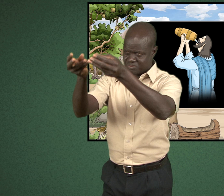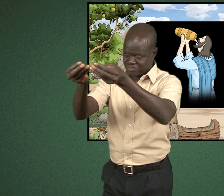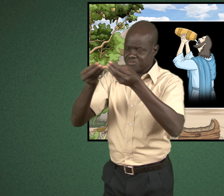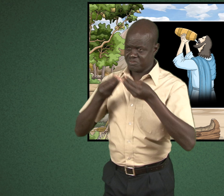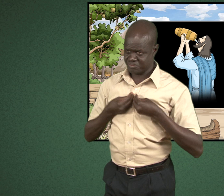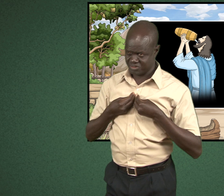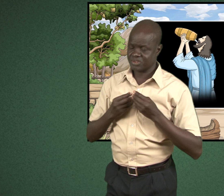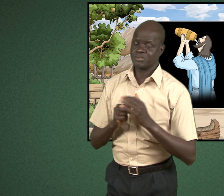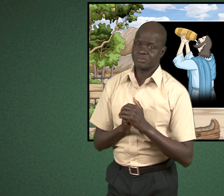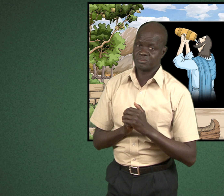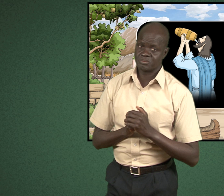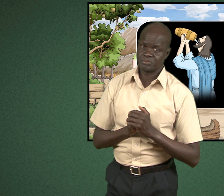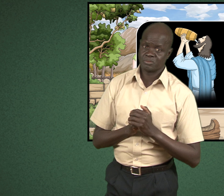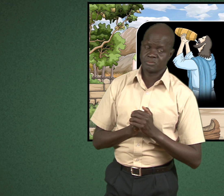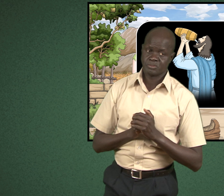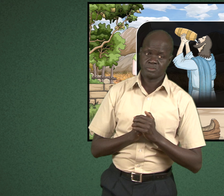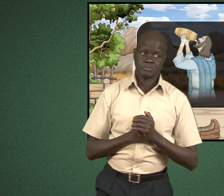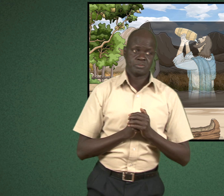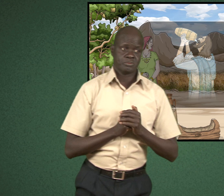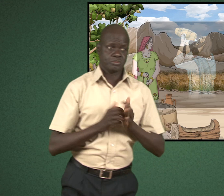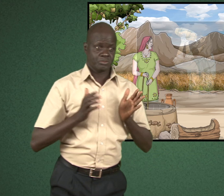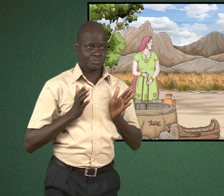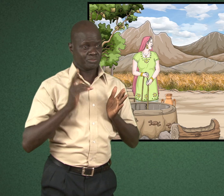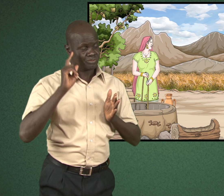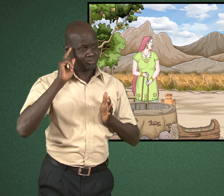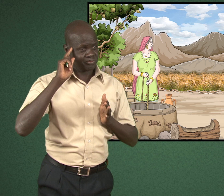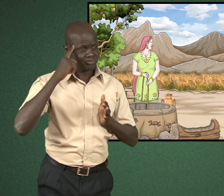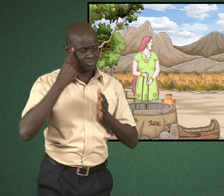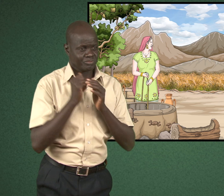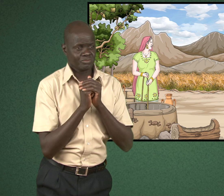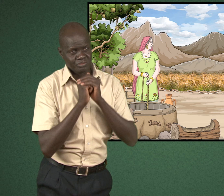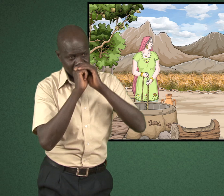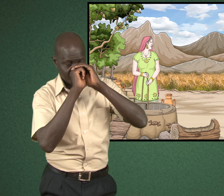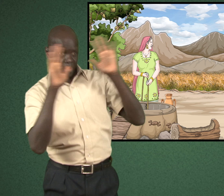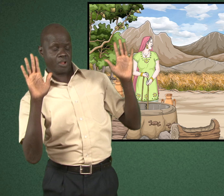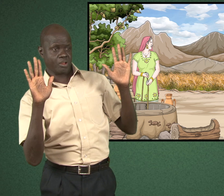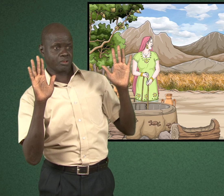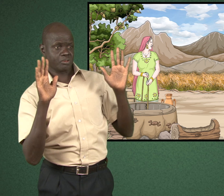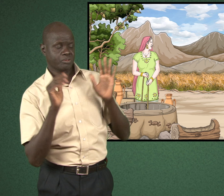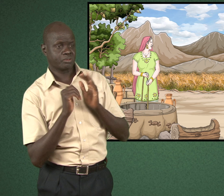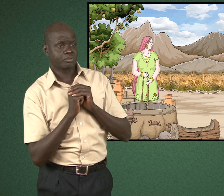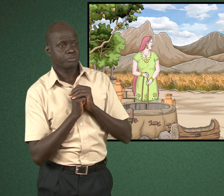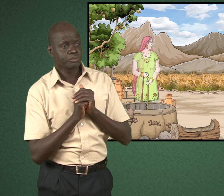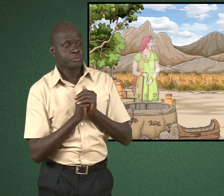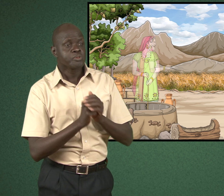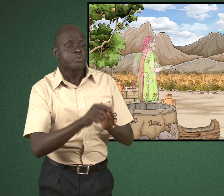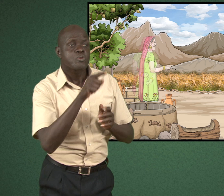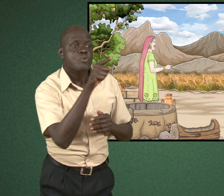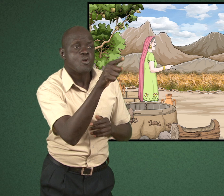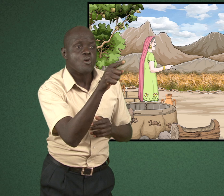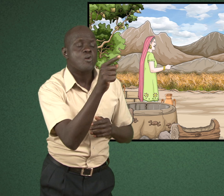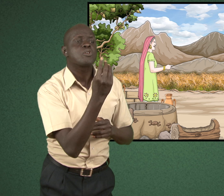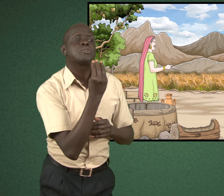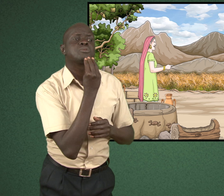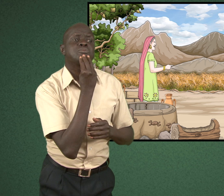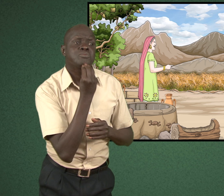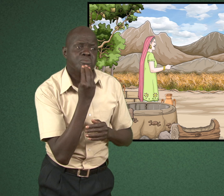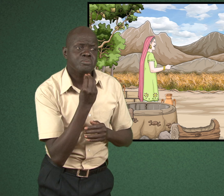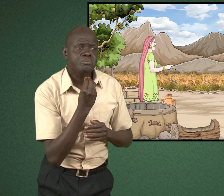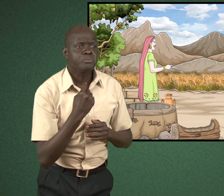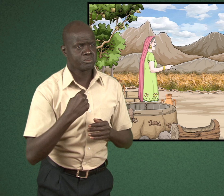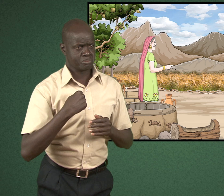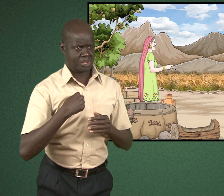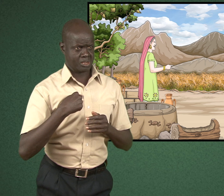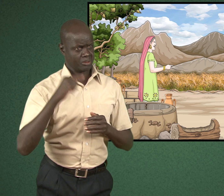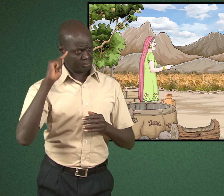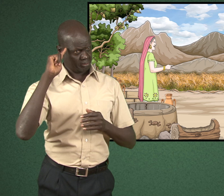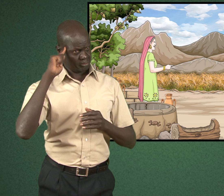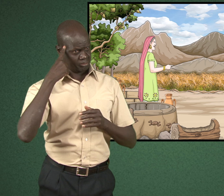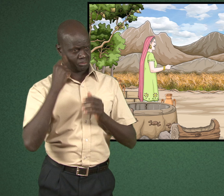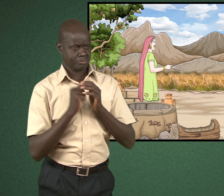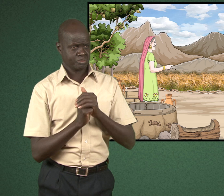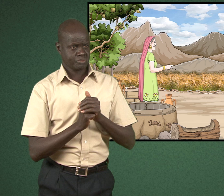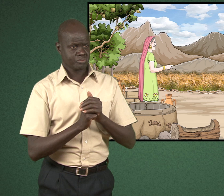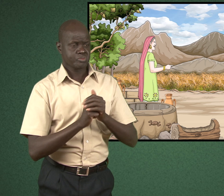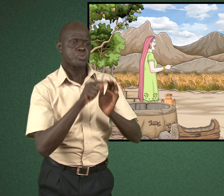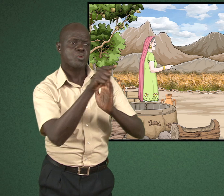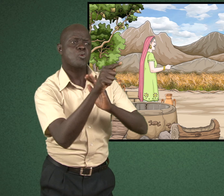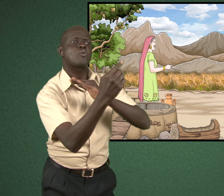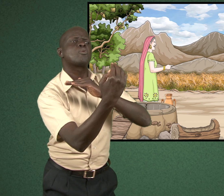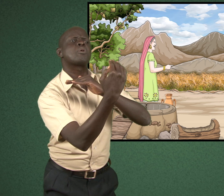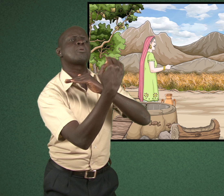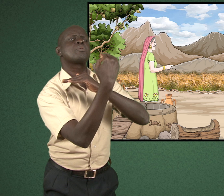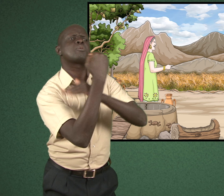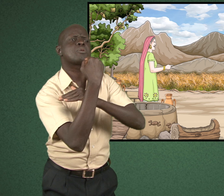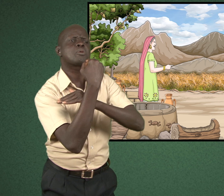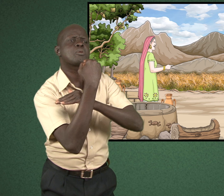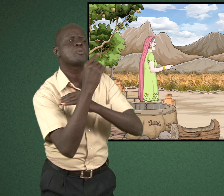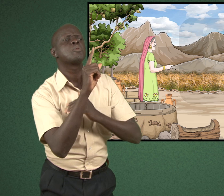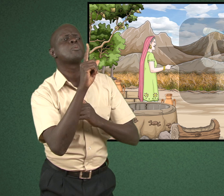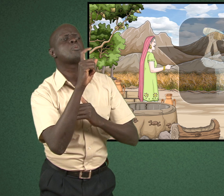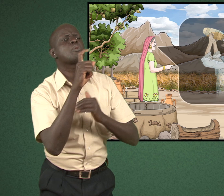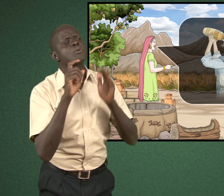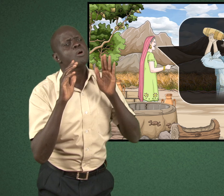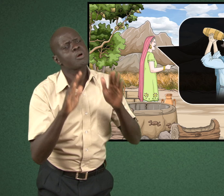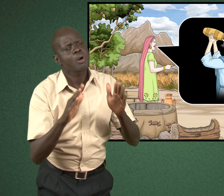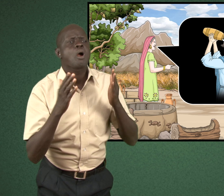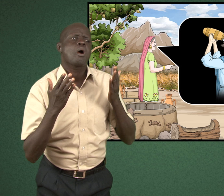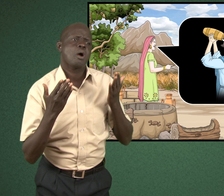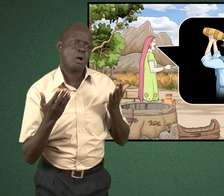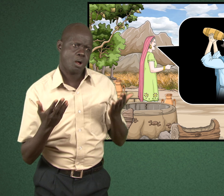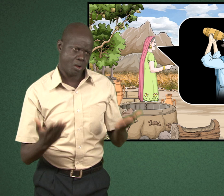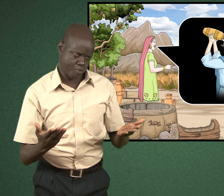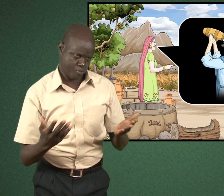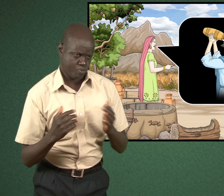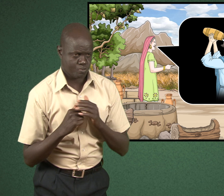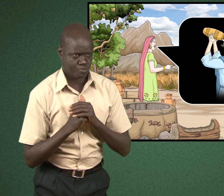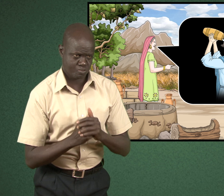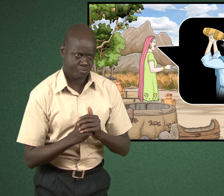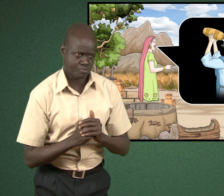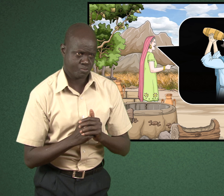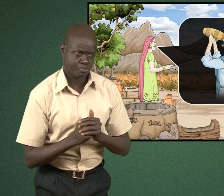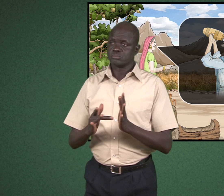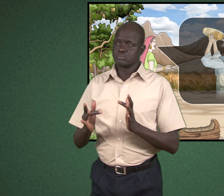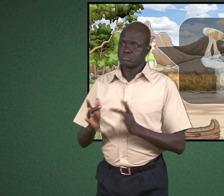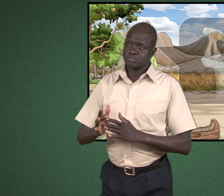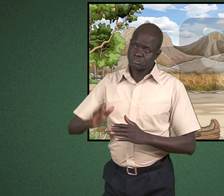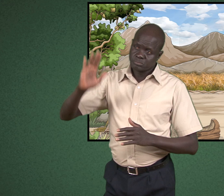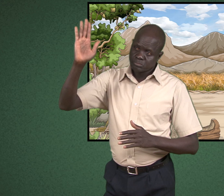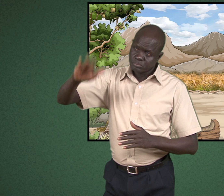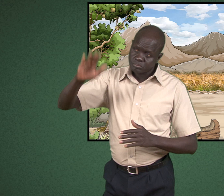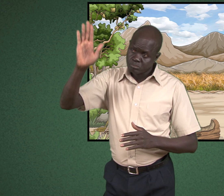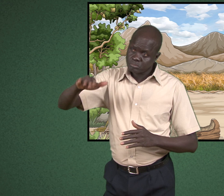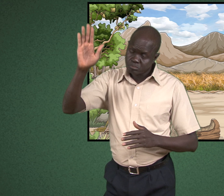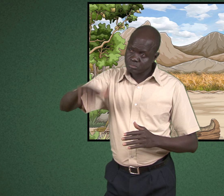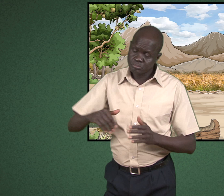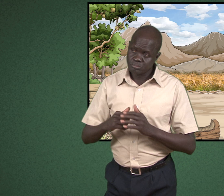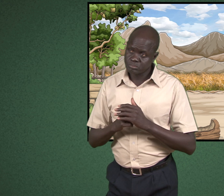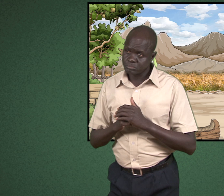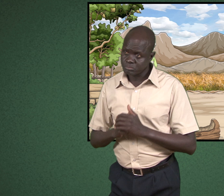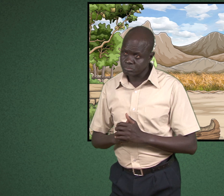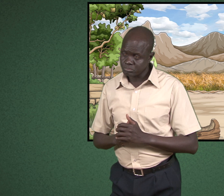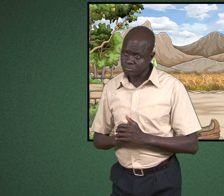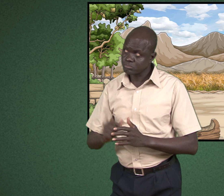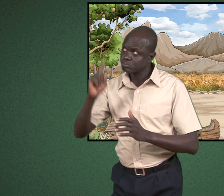(His disciples had gone into the town to buy food.) “You are a Jew,” said the woman. “How can You ask for a drink from me, a Samaritan woman?”